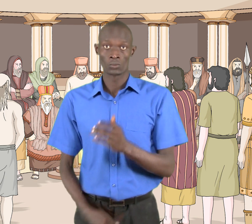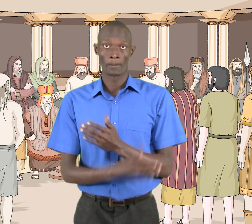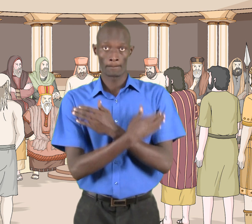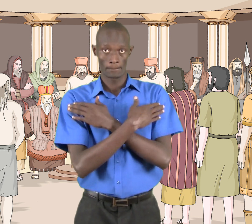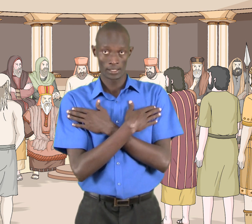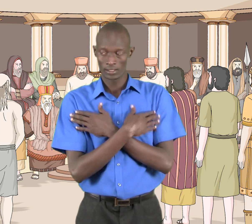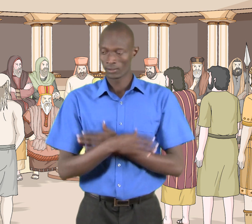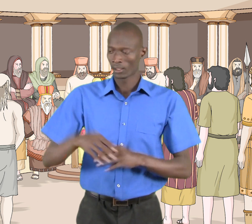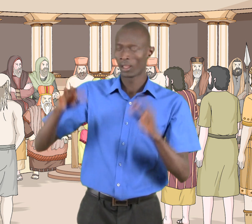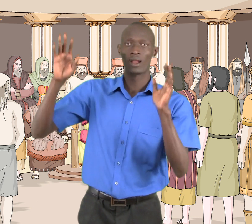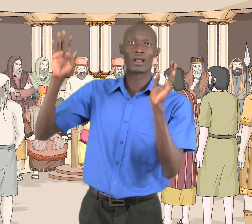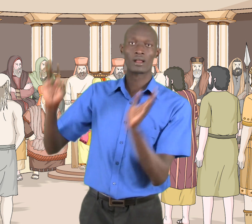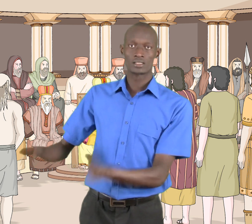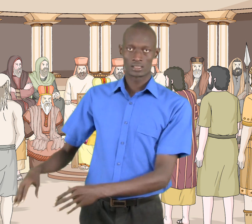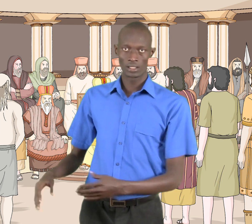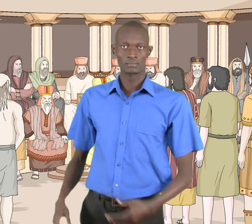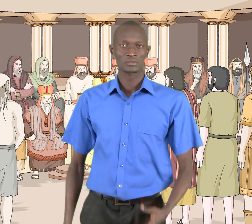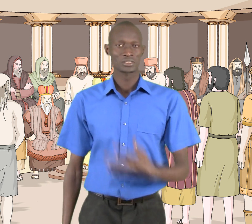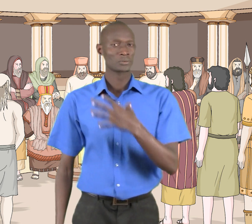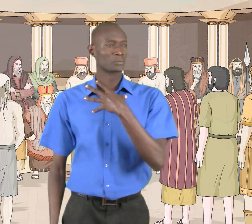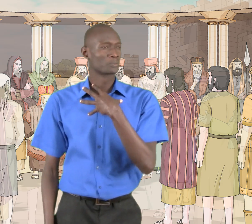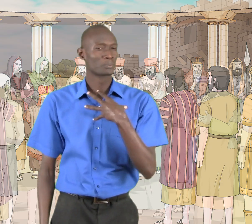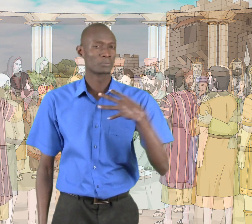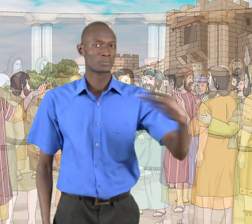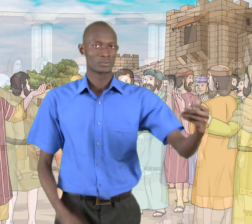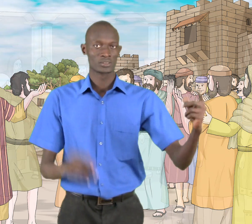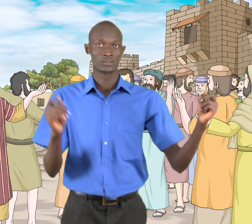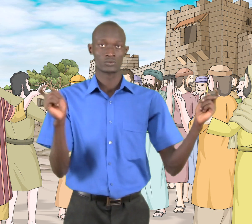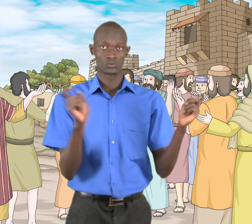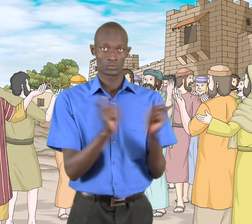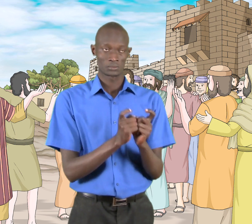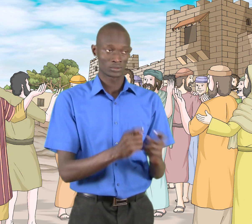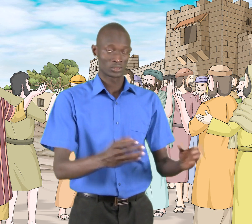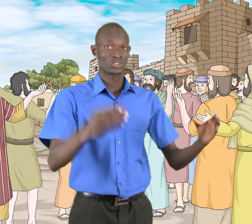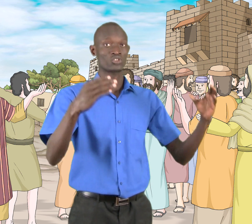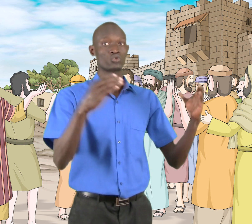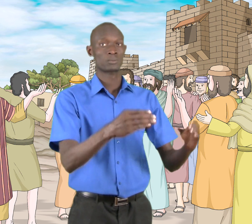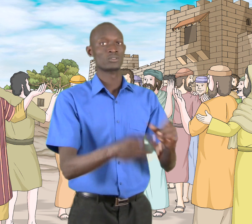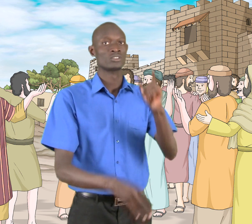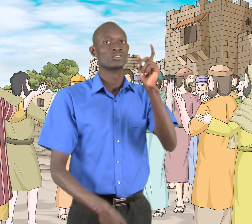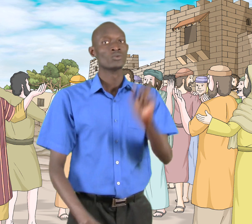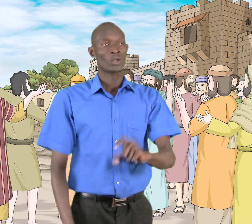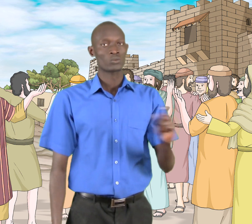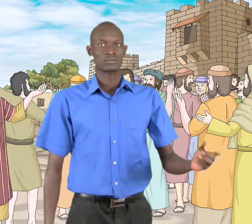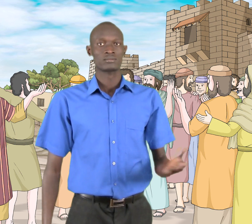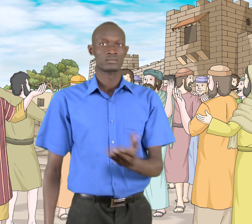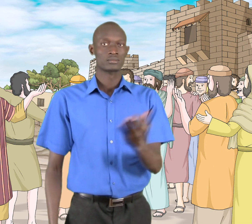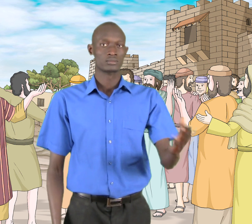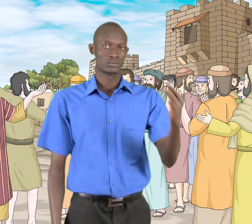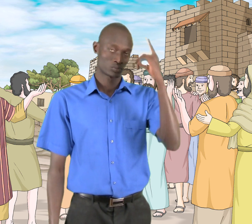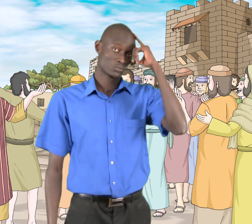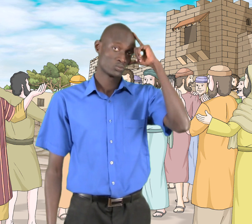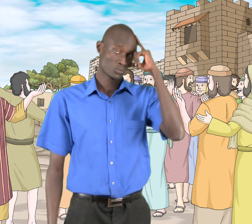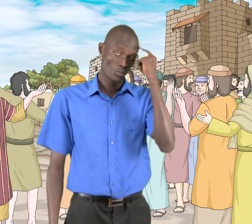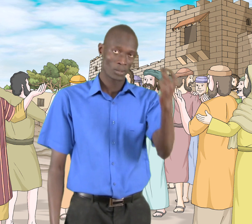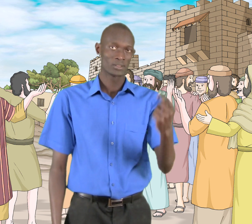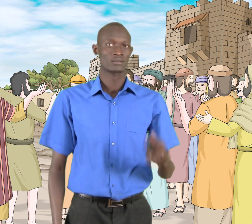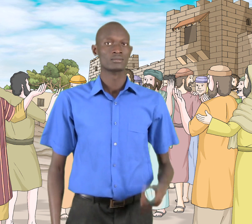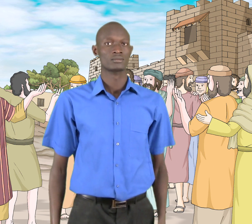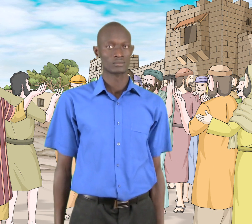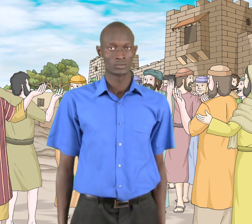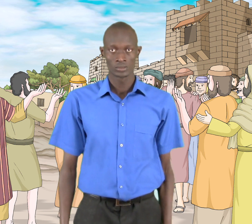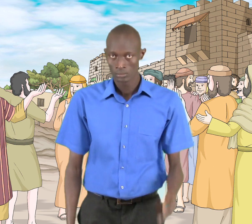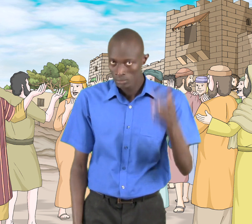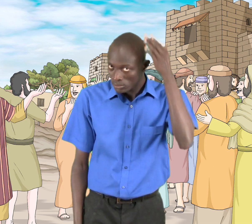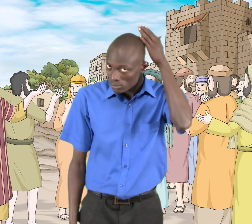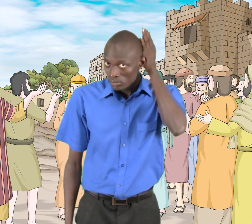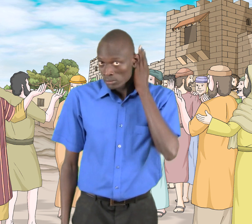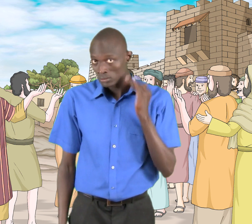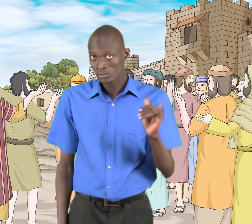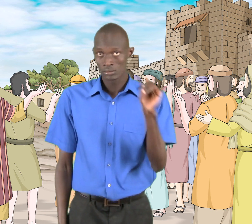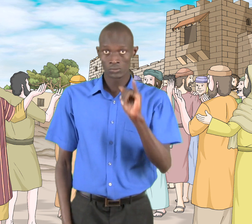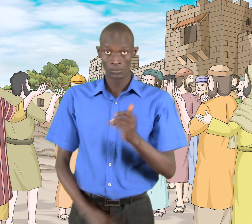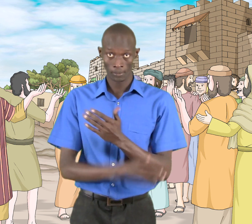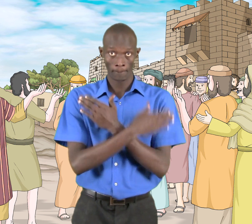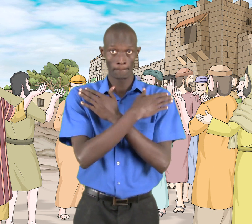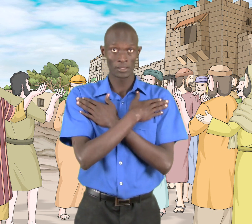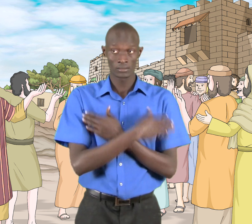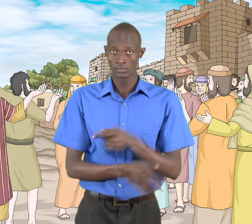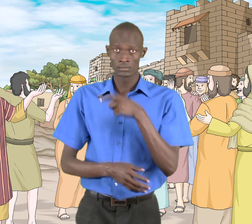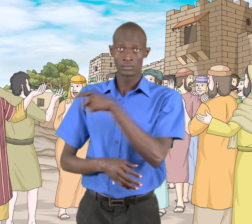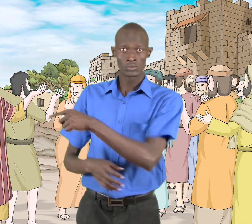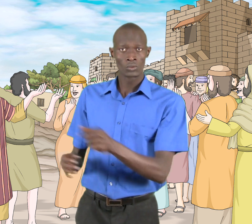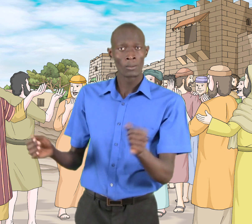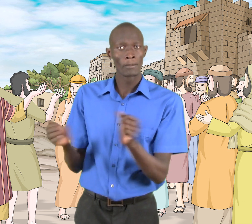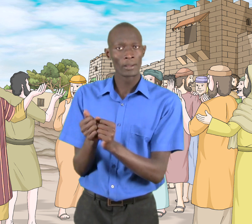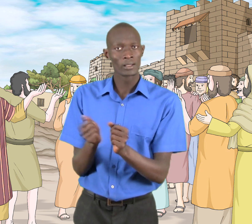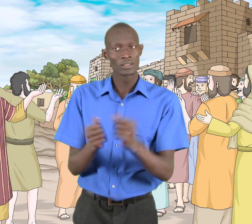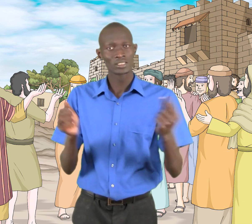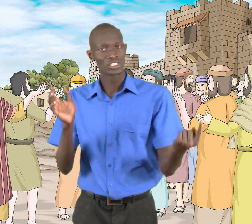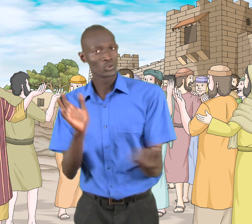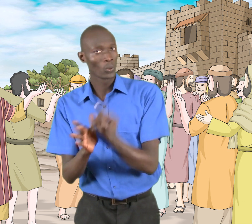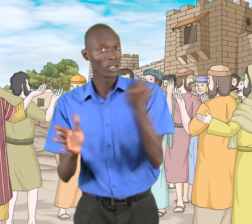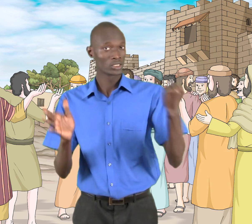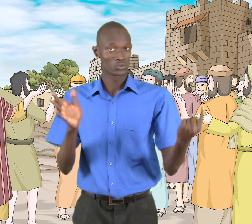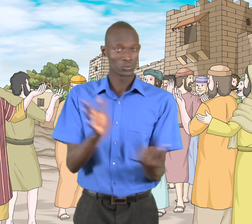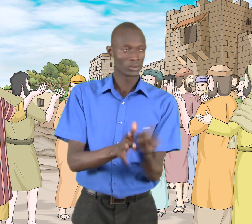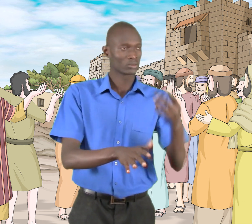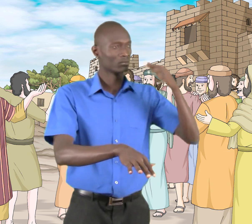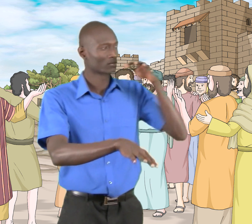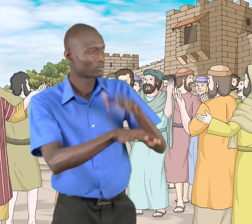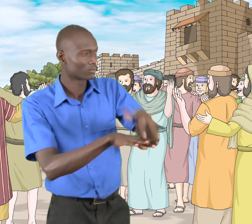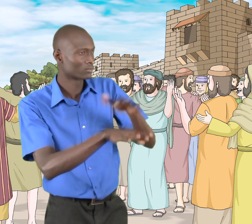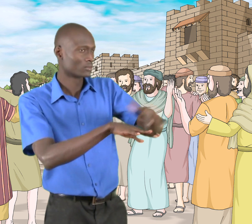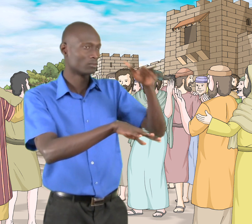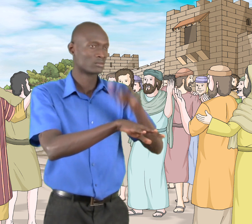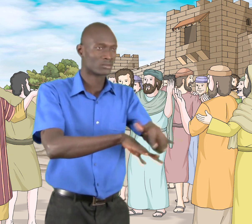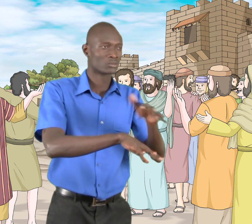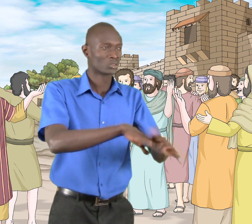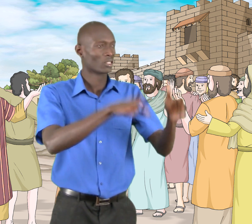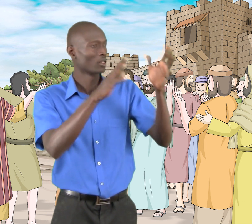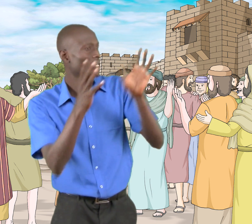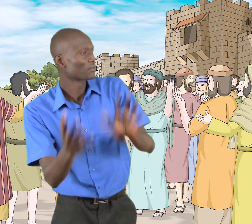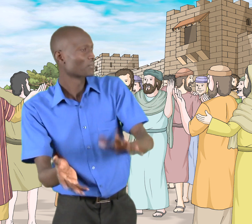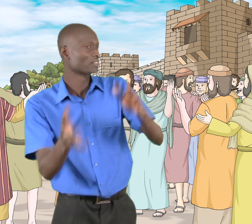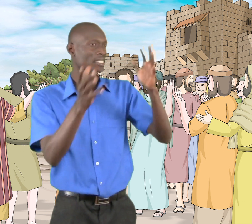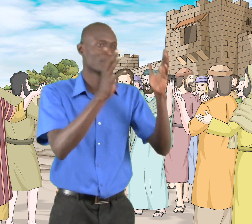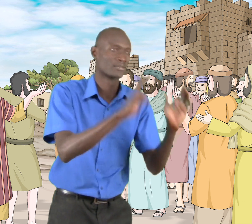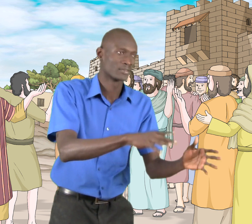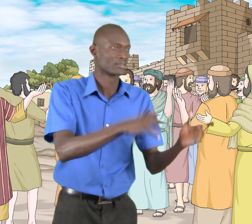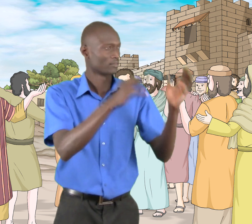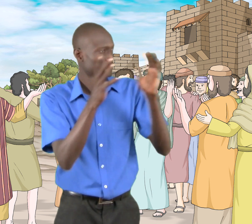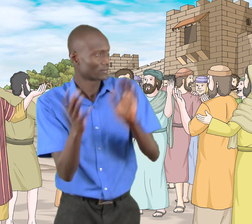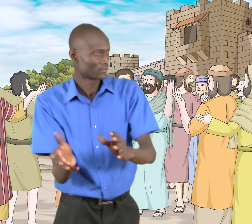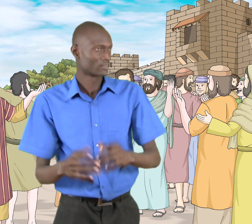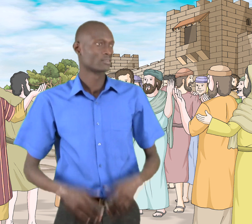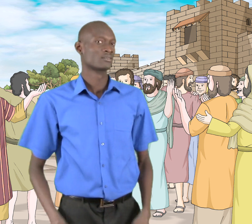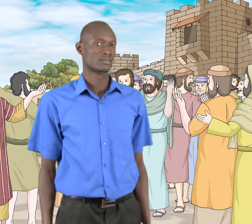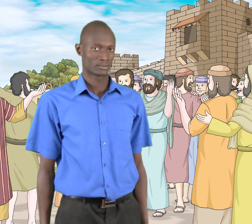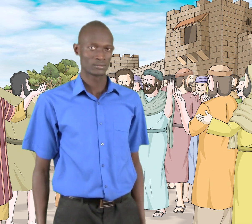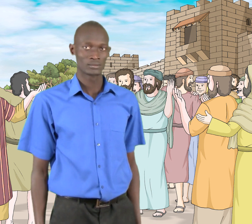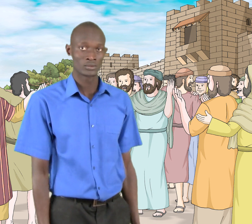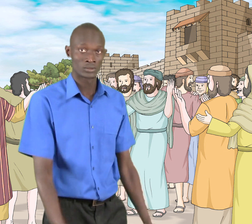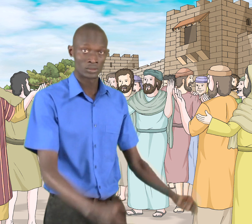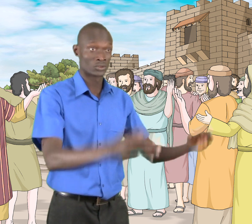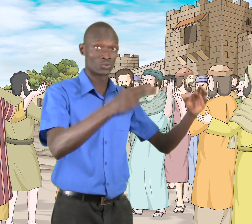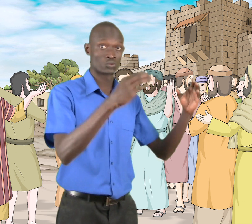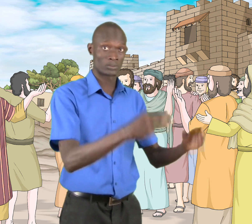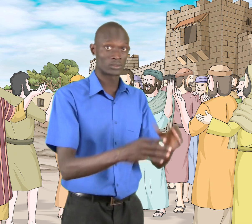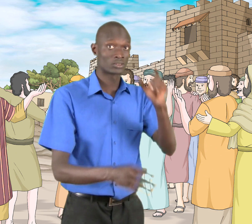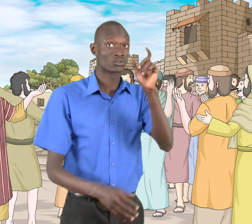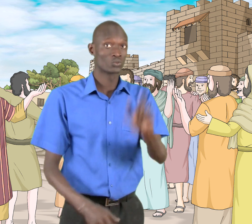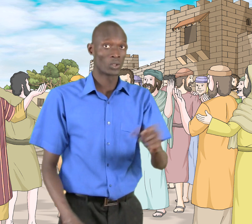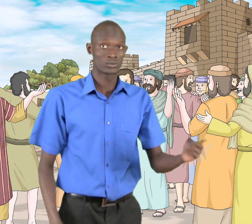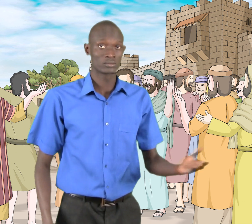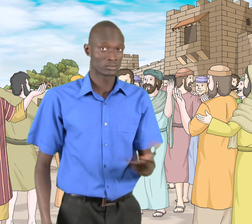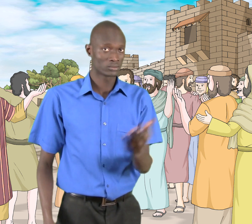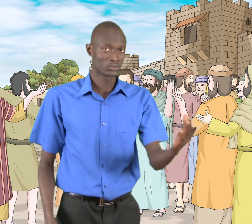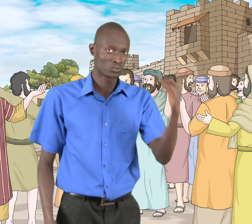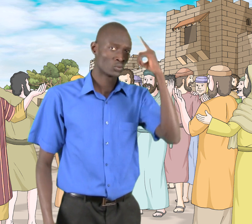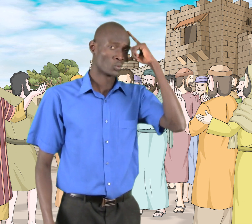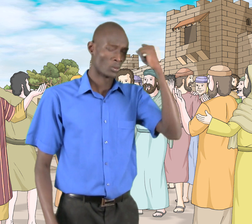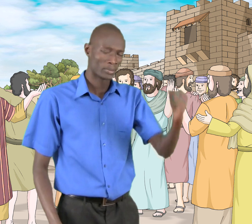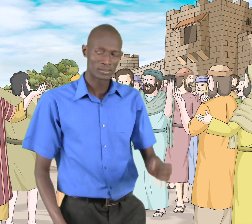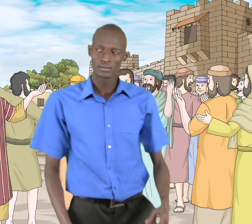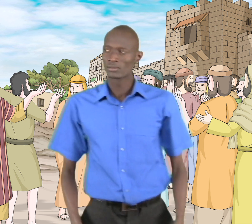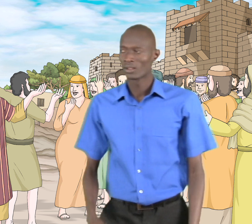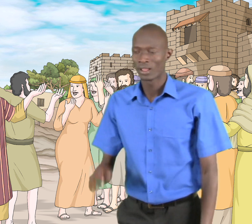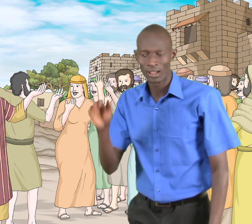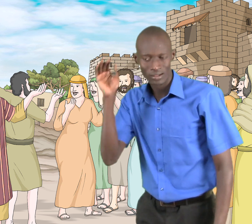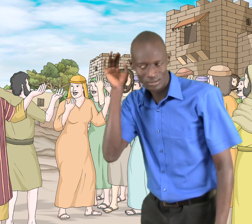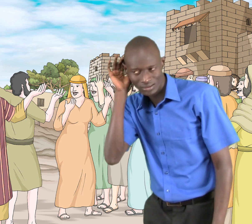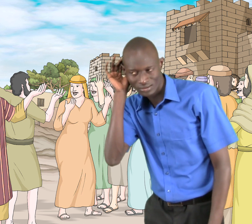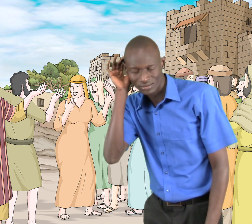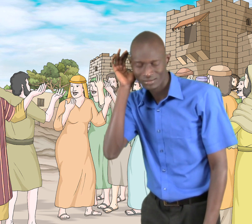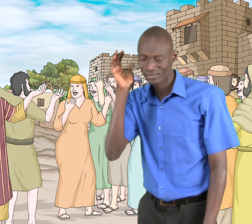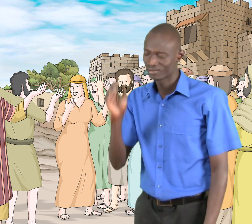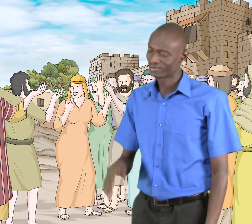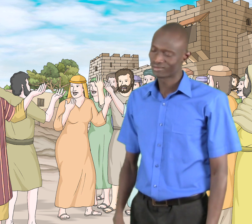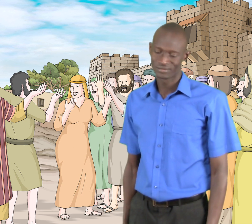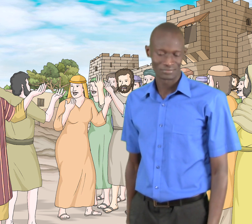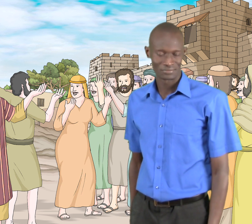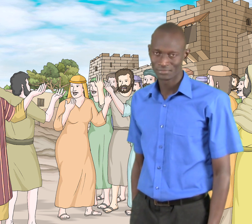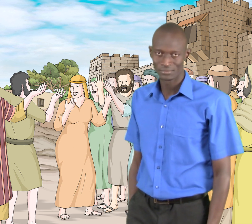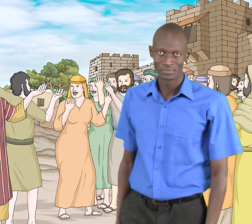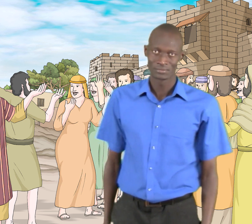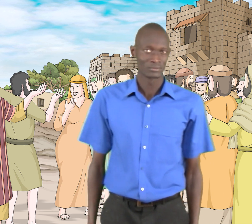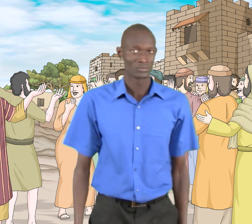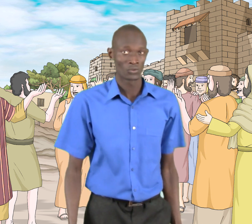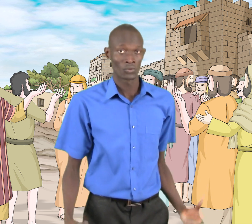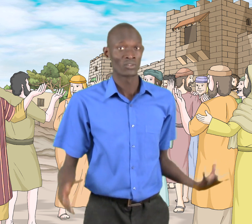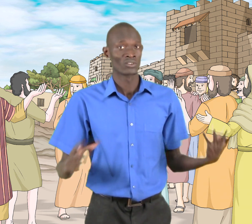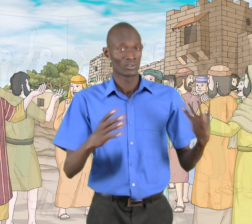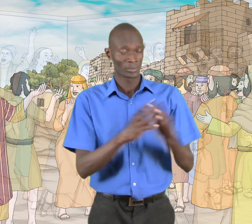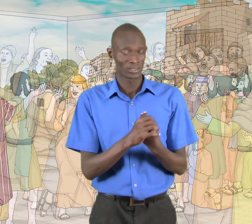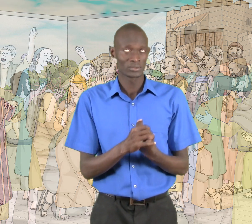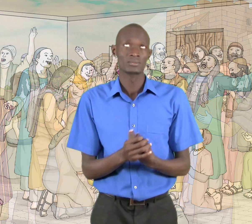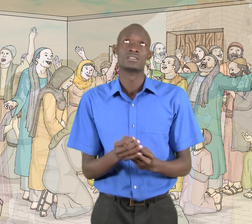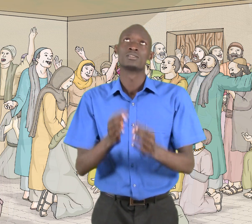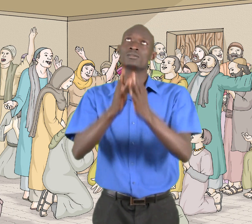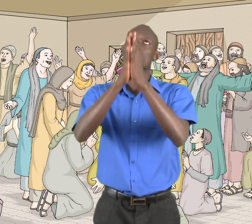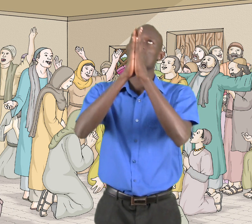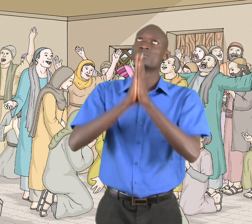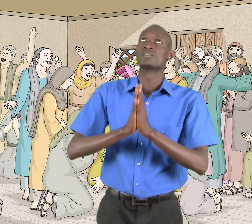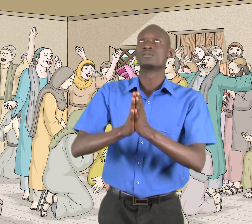On their release, Peter and John returned to their own people and reported everything that the chief priests and elders had said to them.